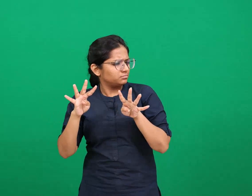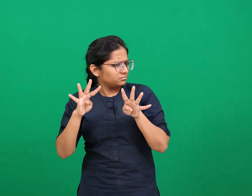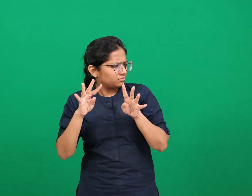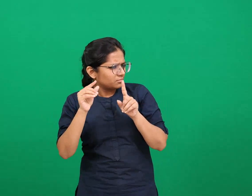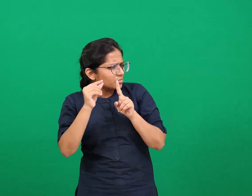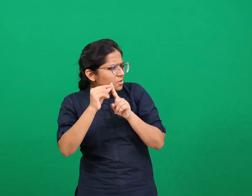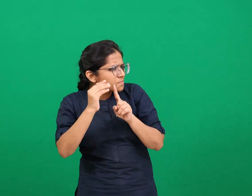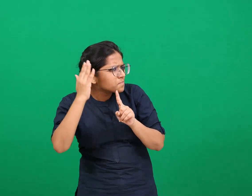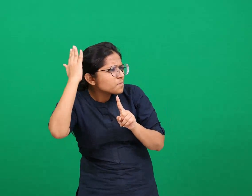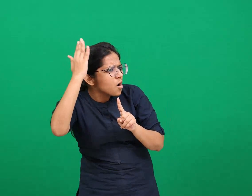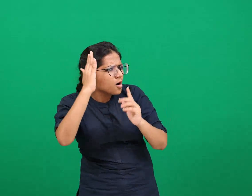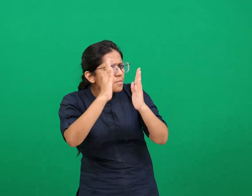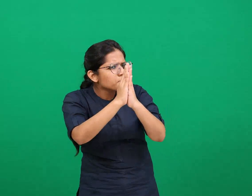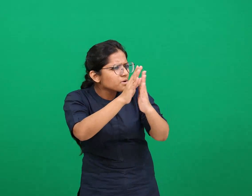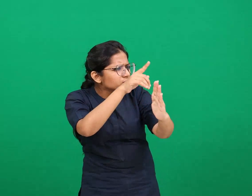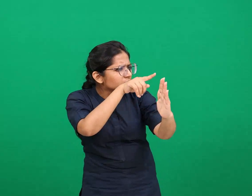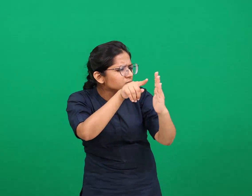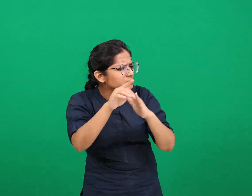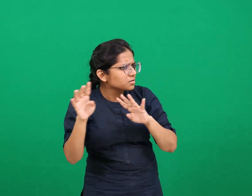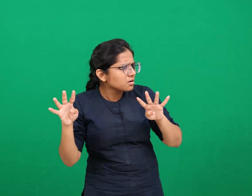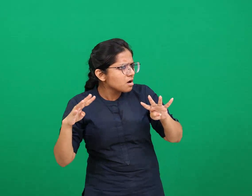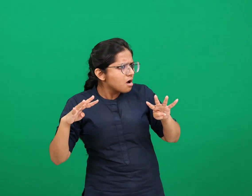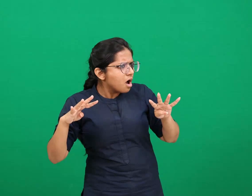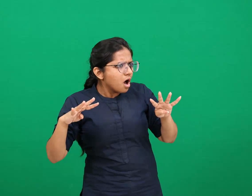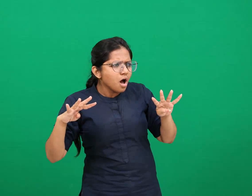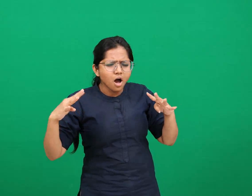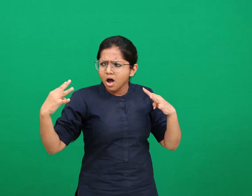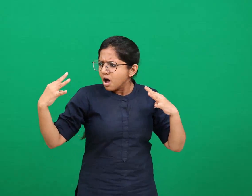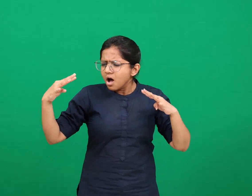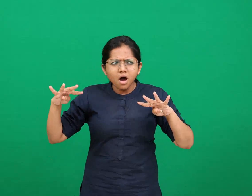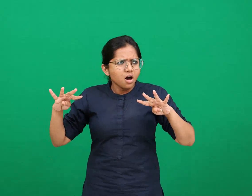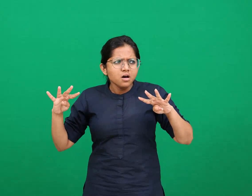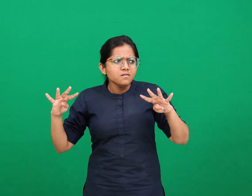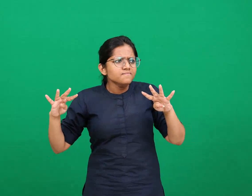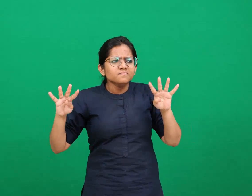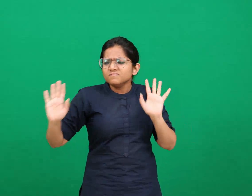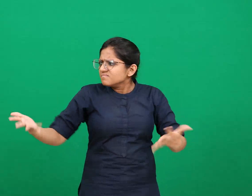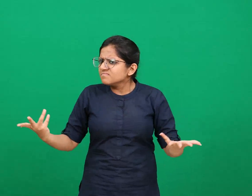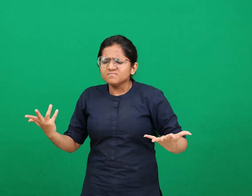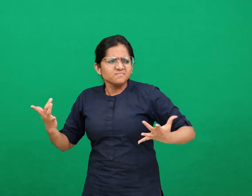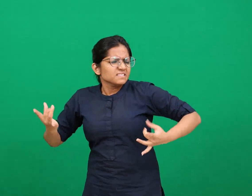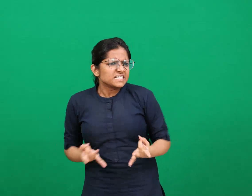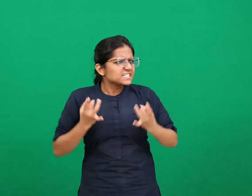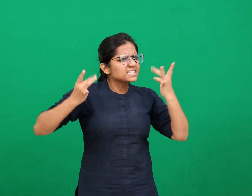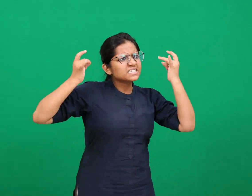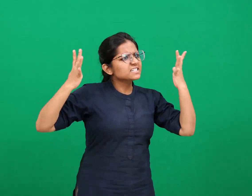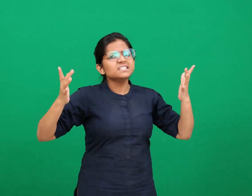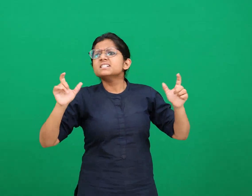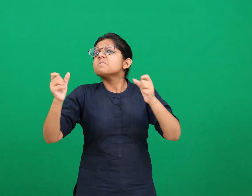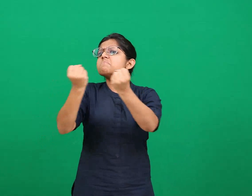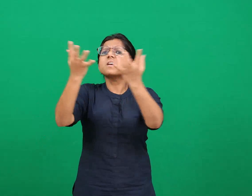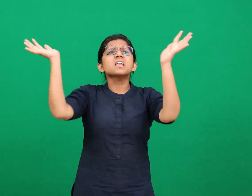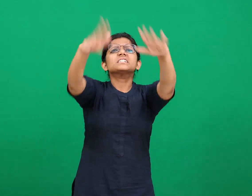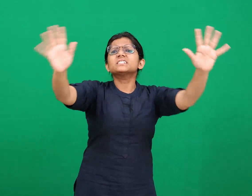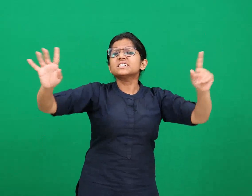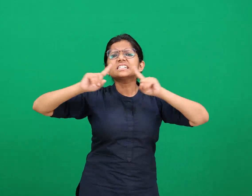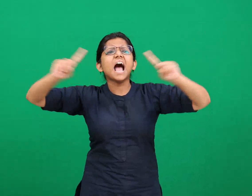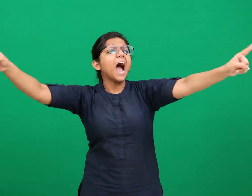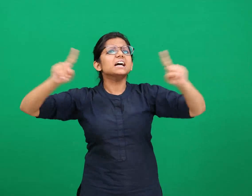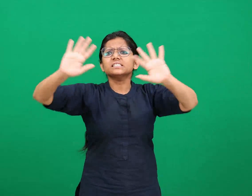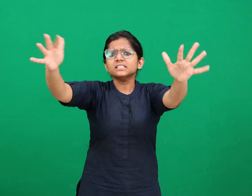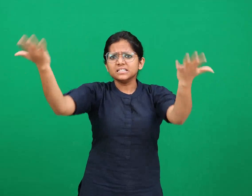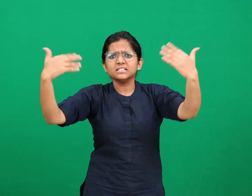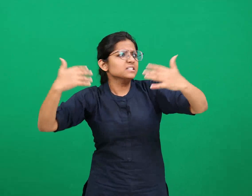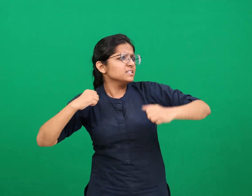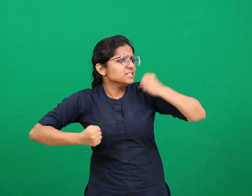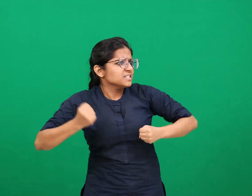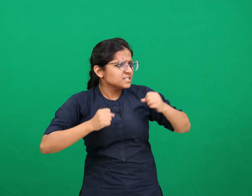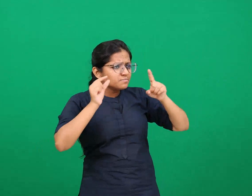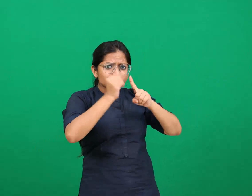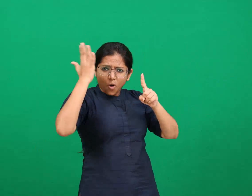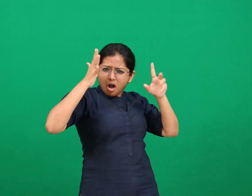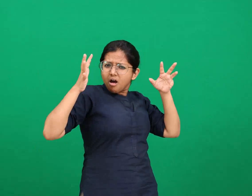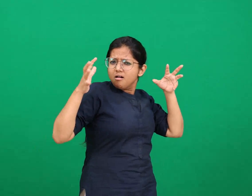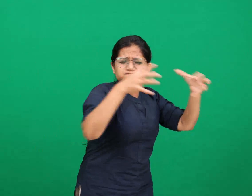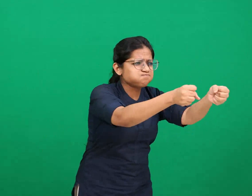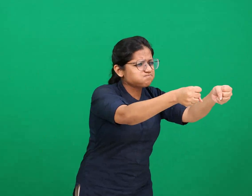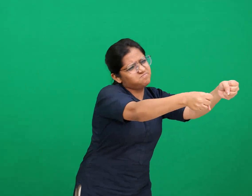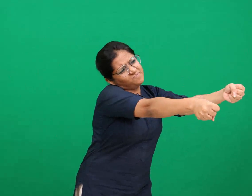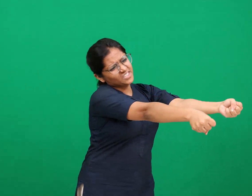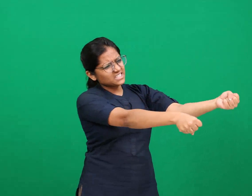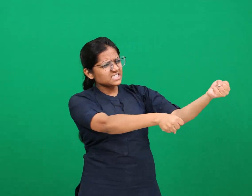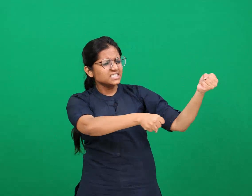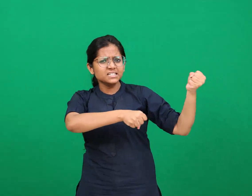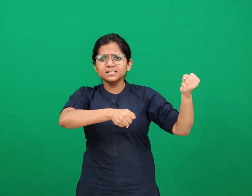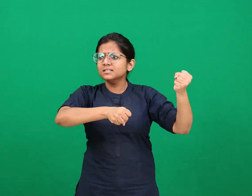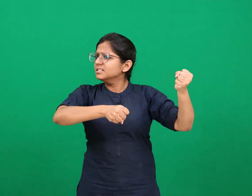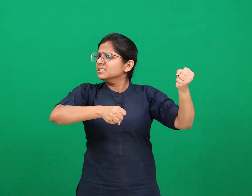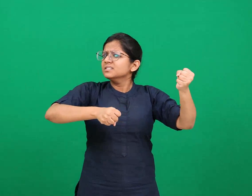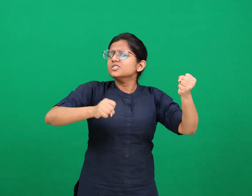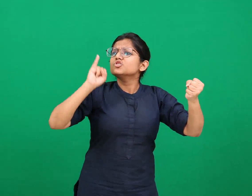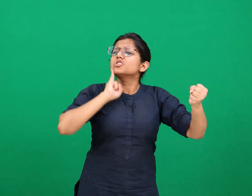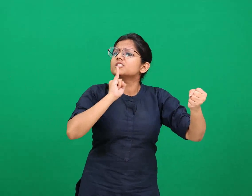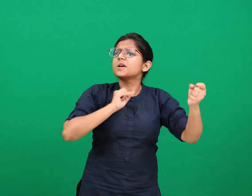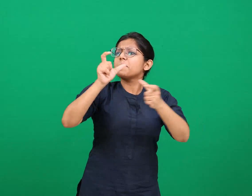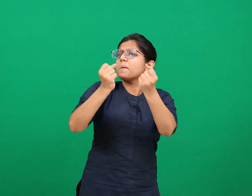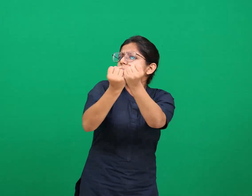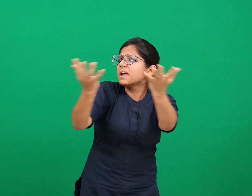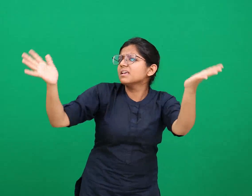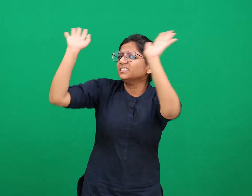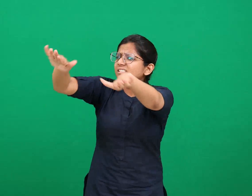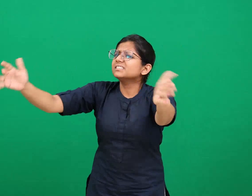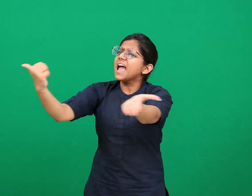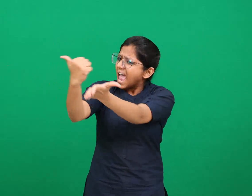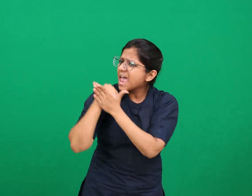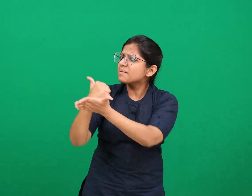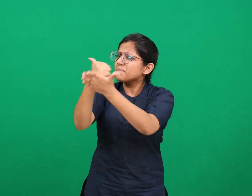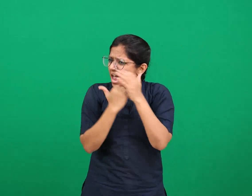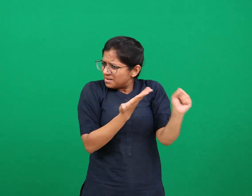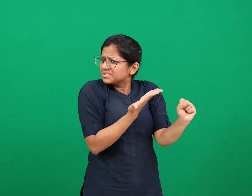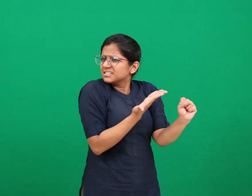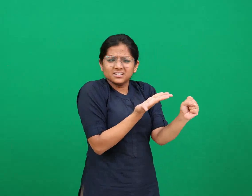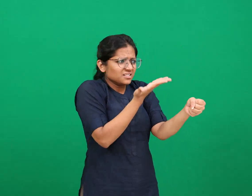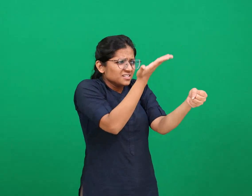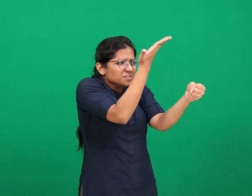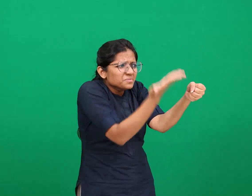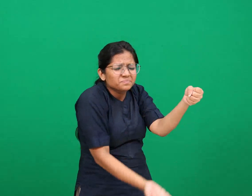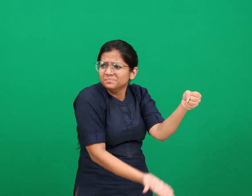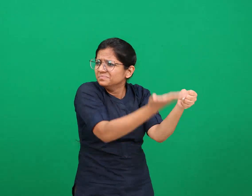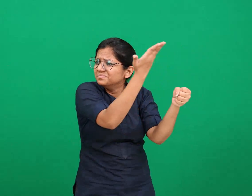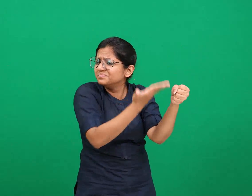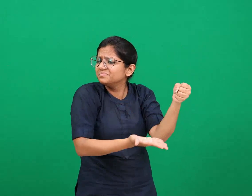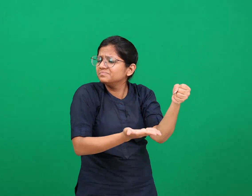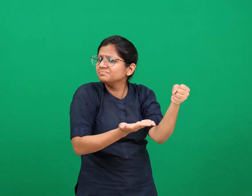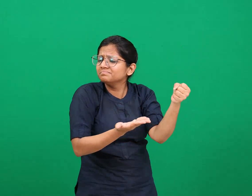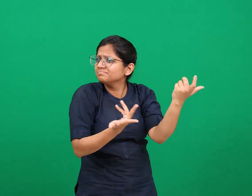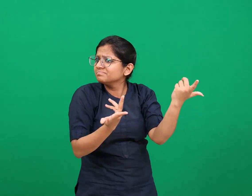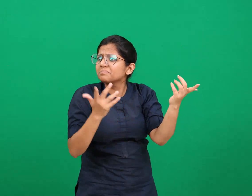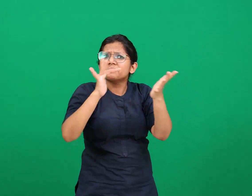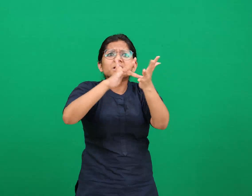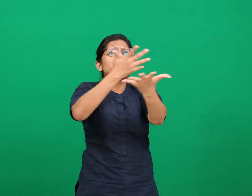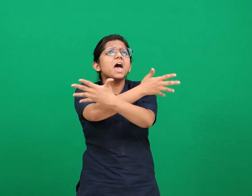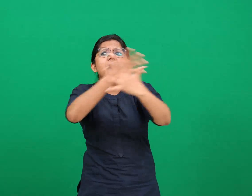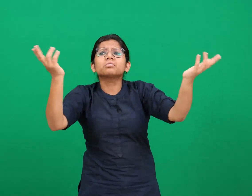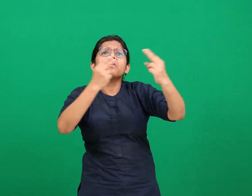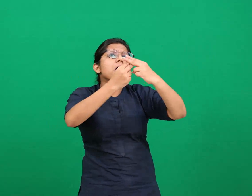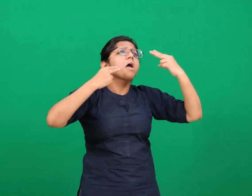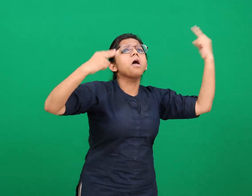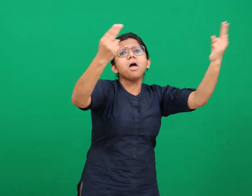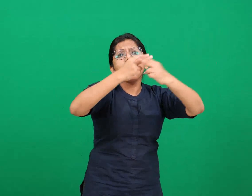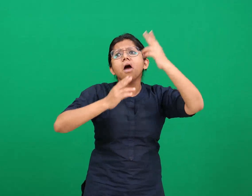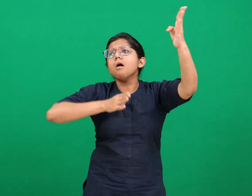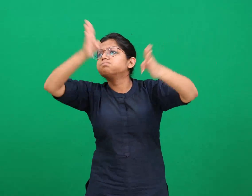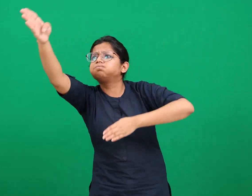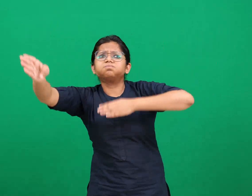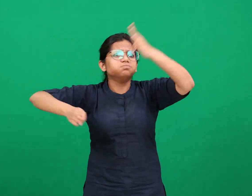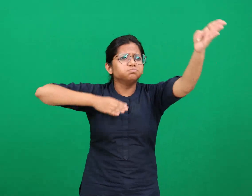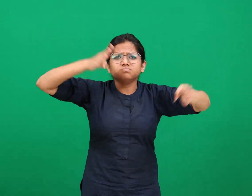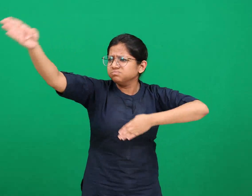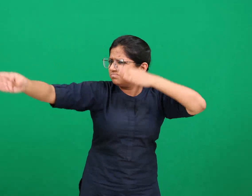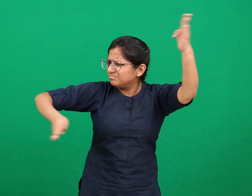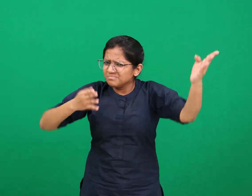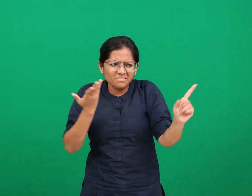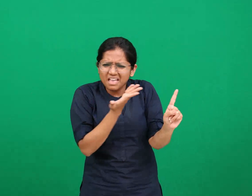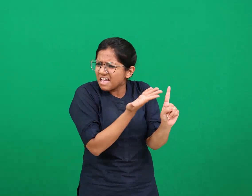They stirred up the whole crowd and seized him, crying out, "Men of Israel, help us!